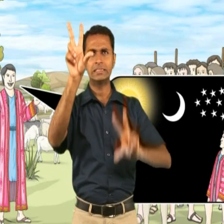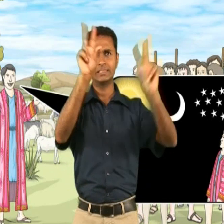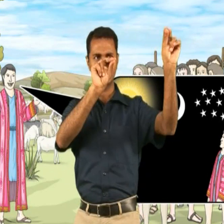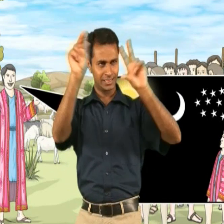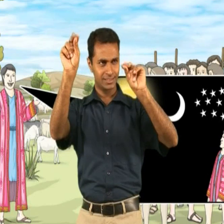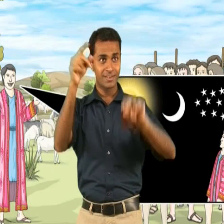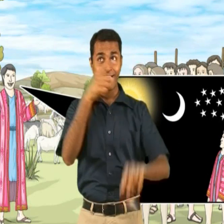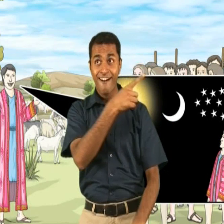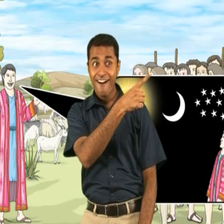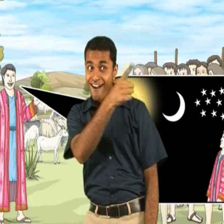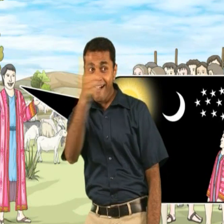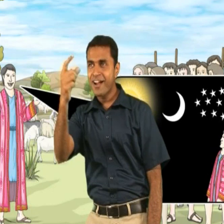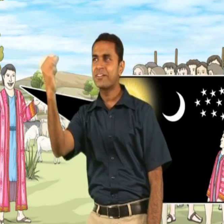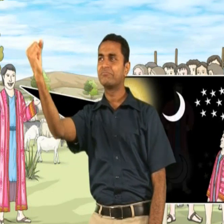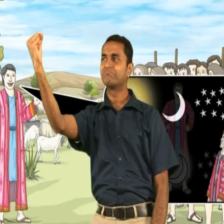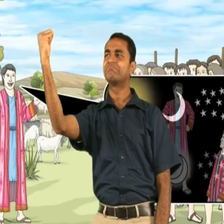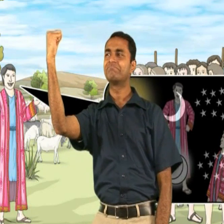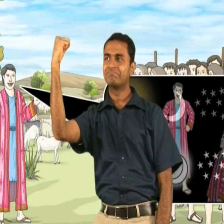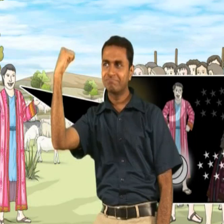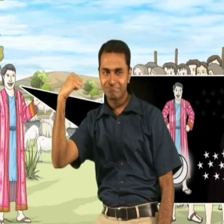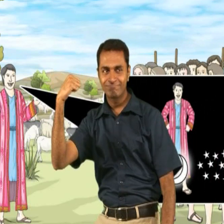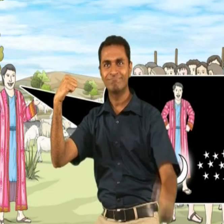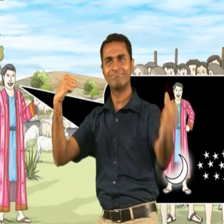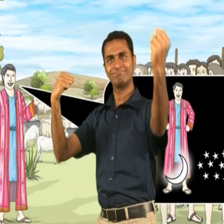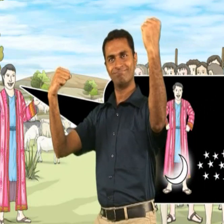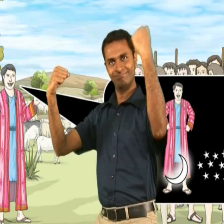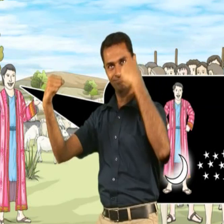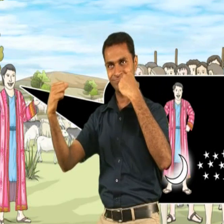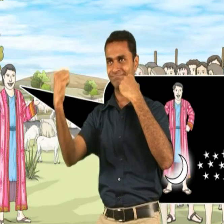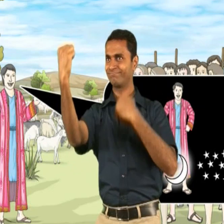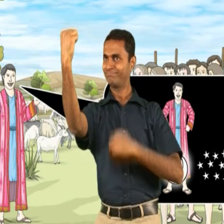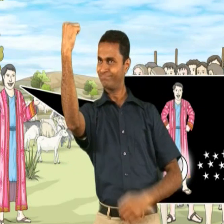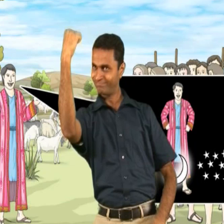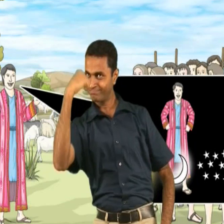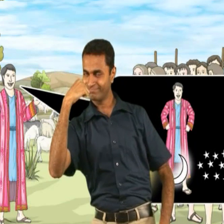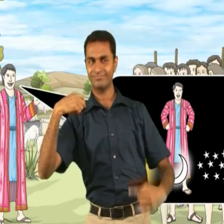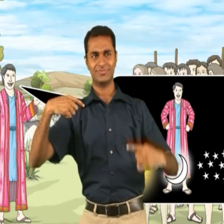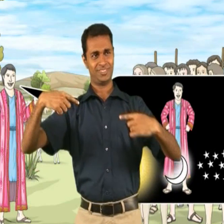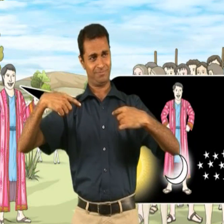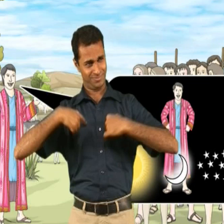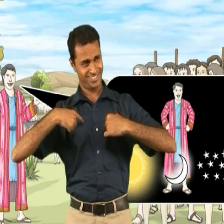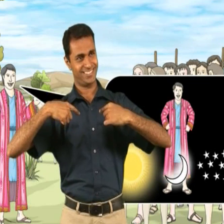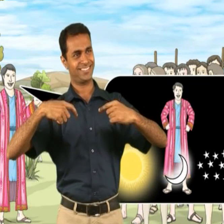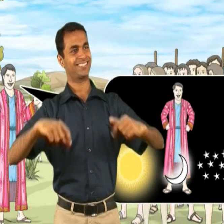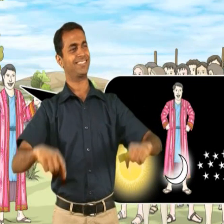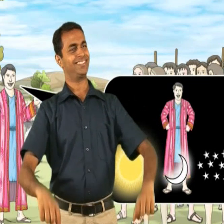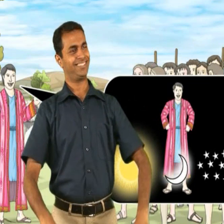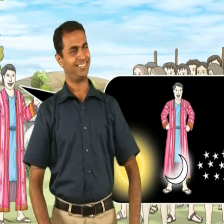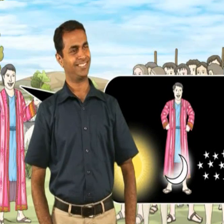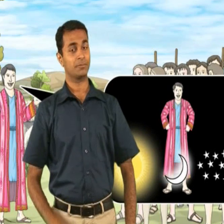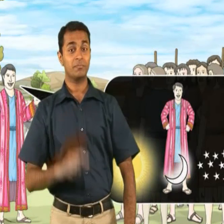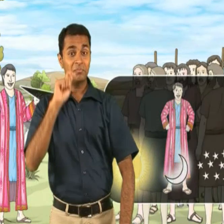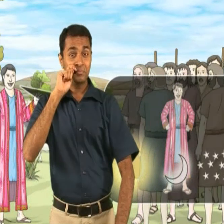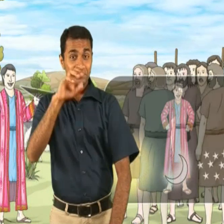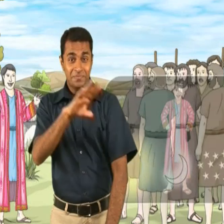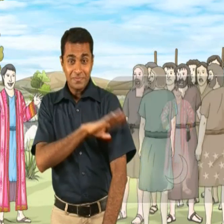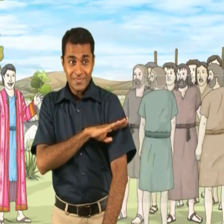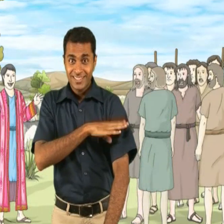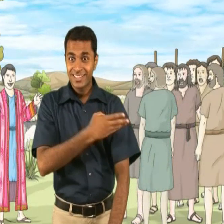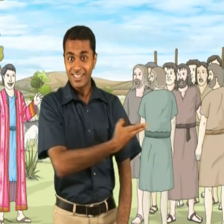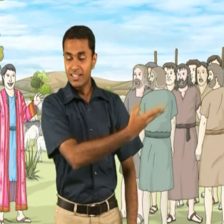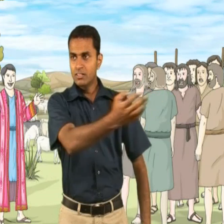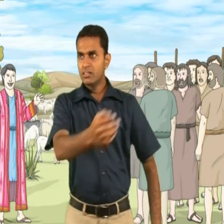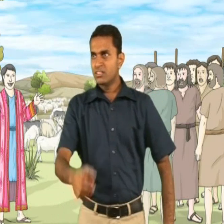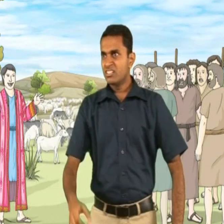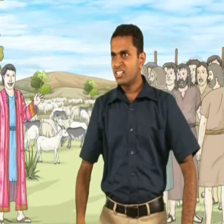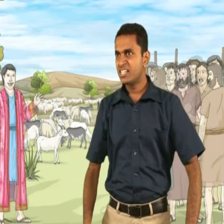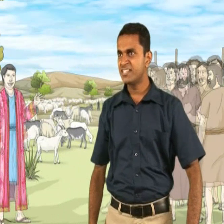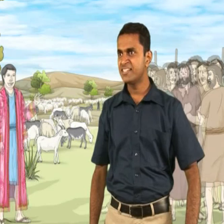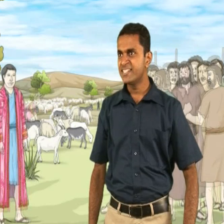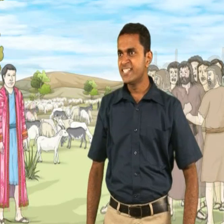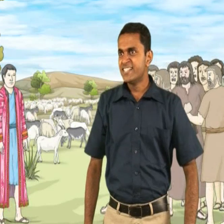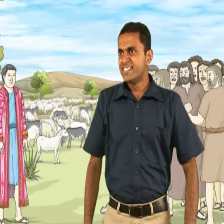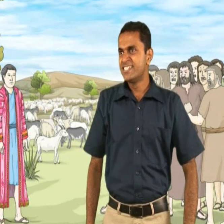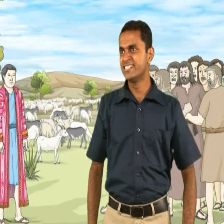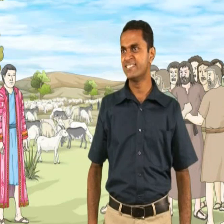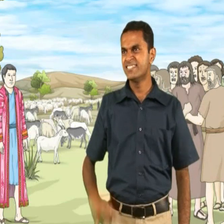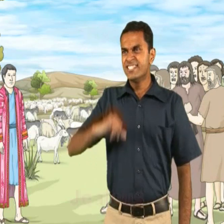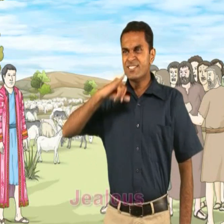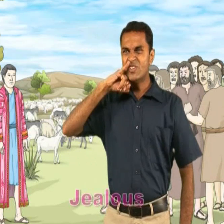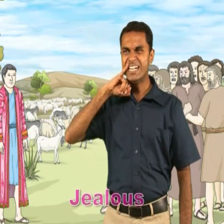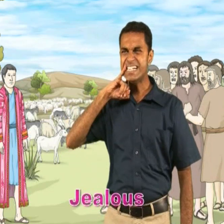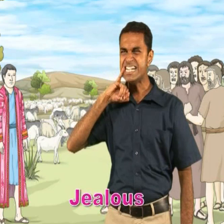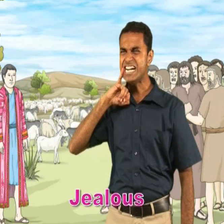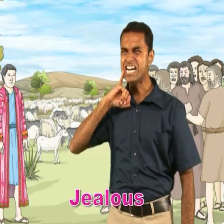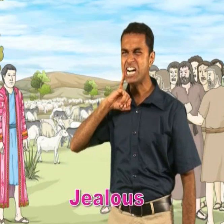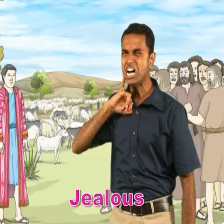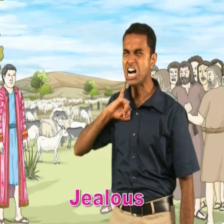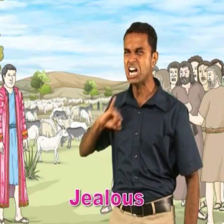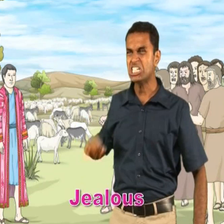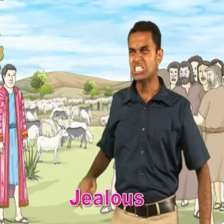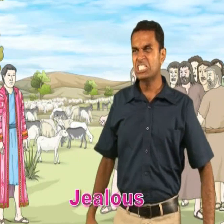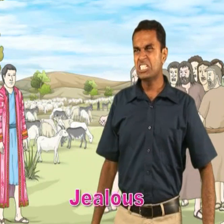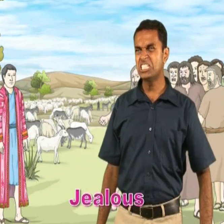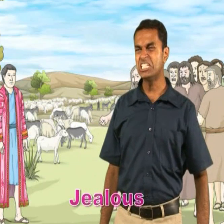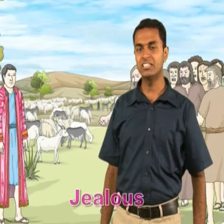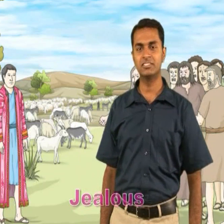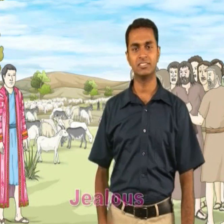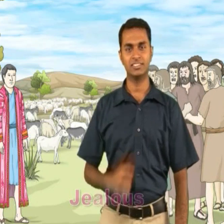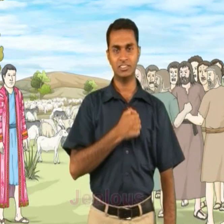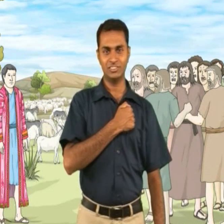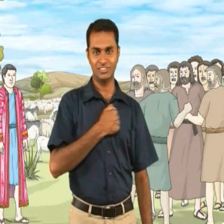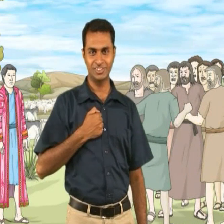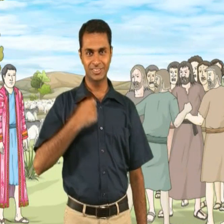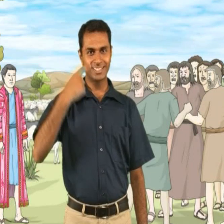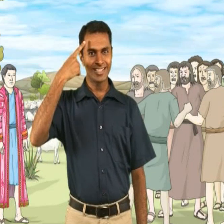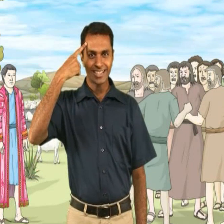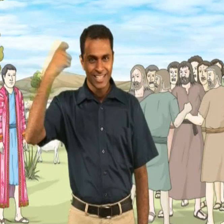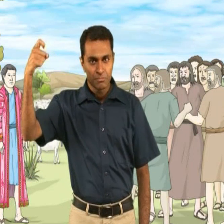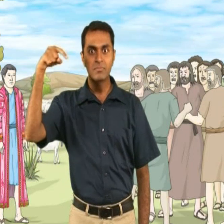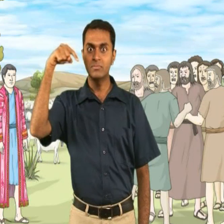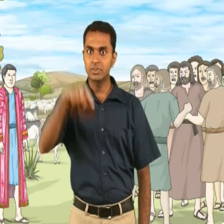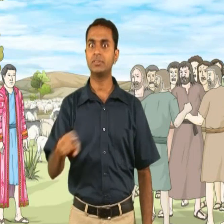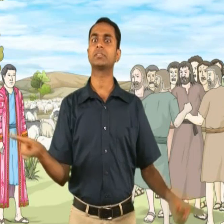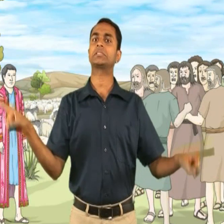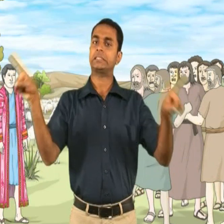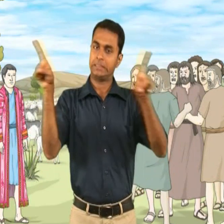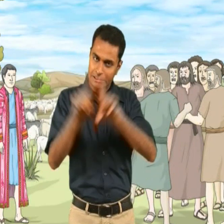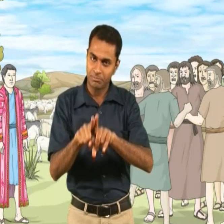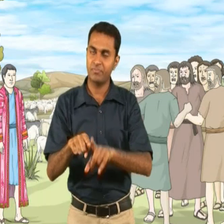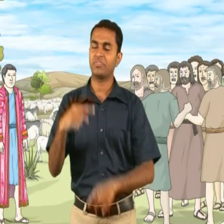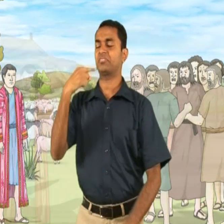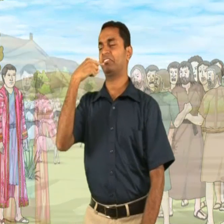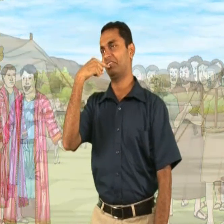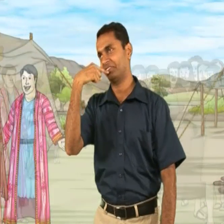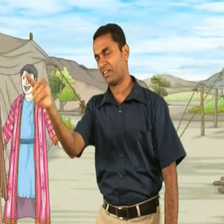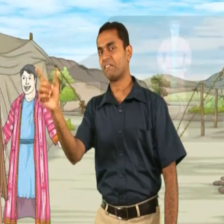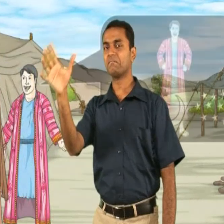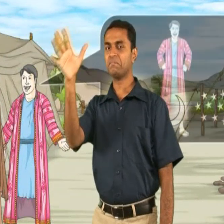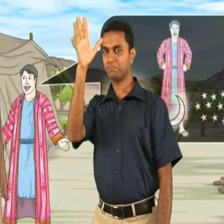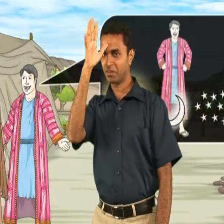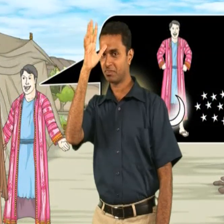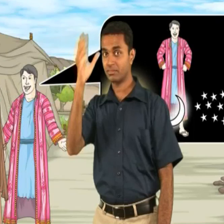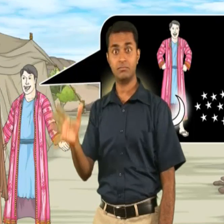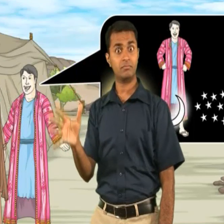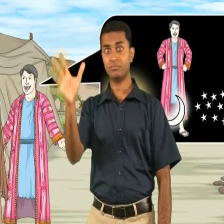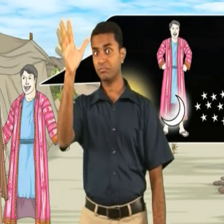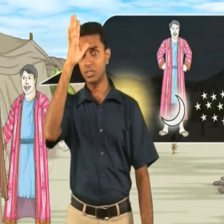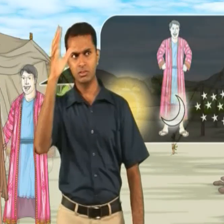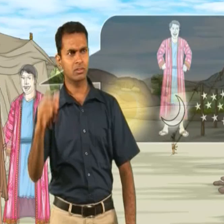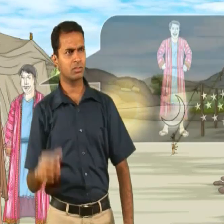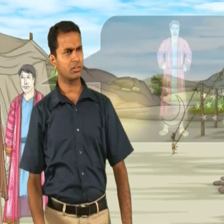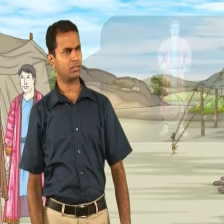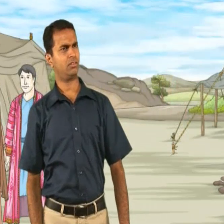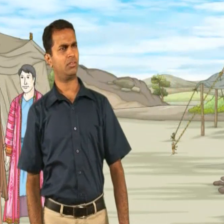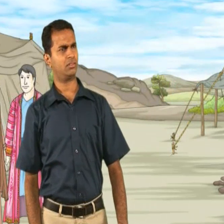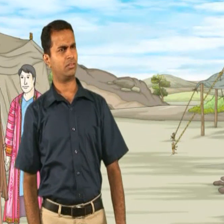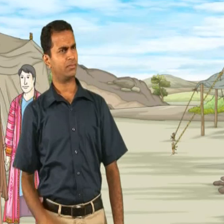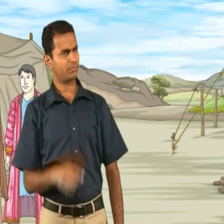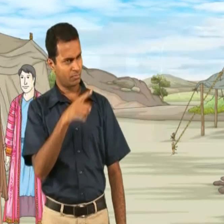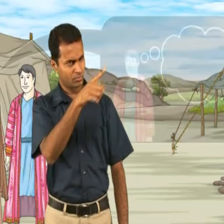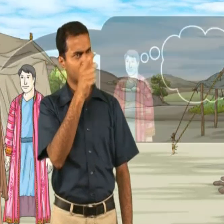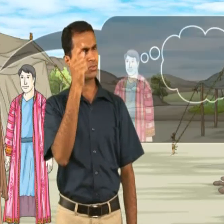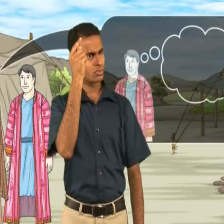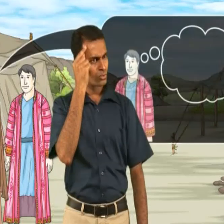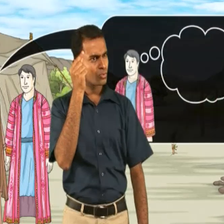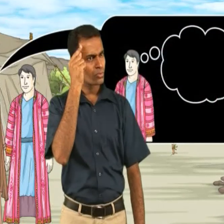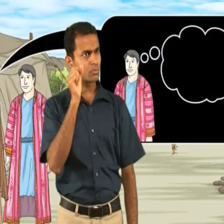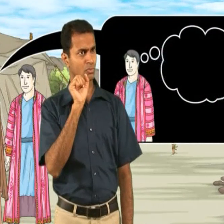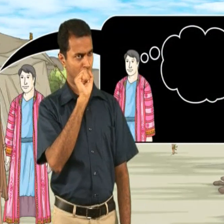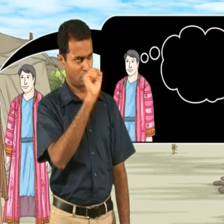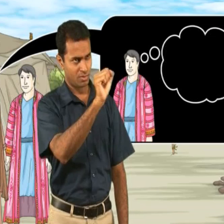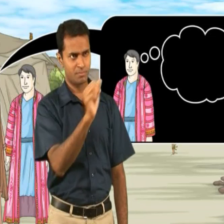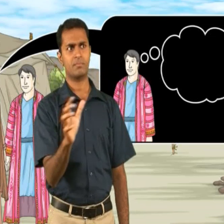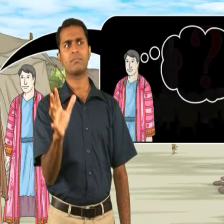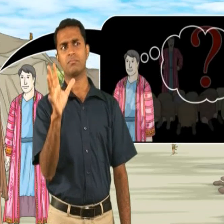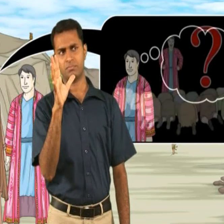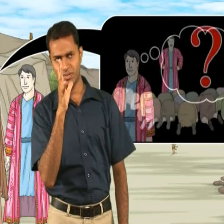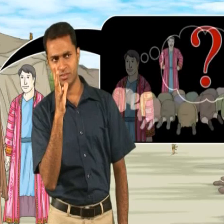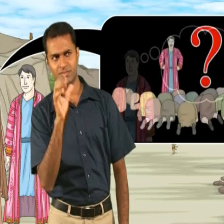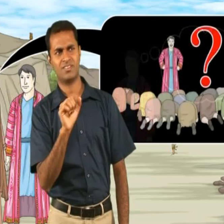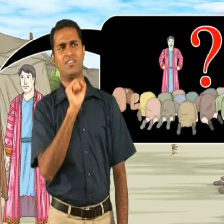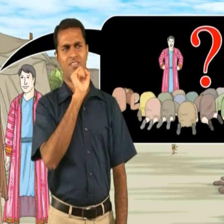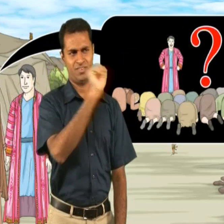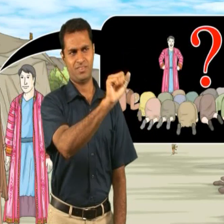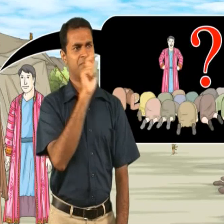He told his father and brothers, but his father rebuked him and said, “What is this dream that you have had?